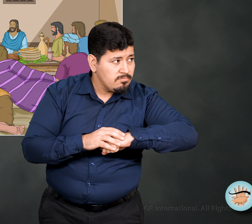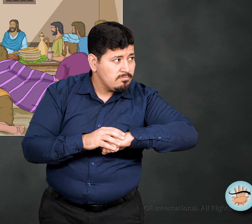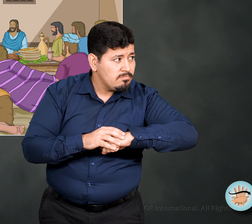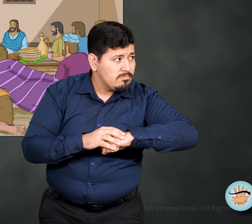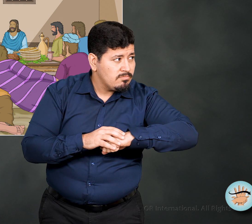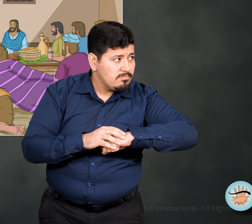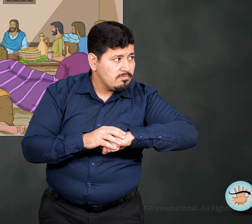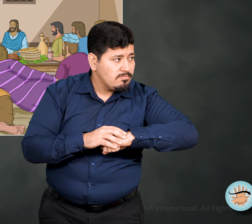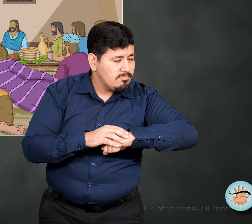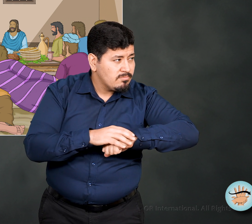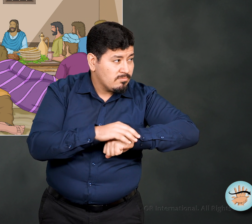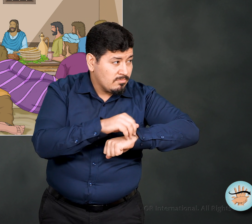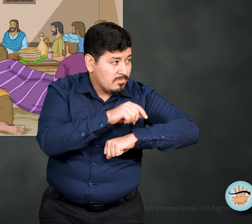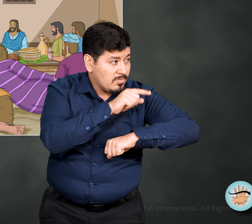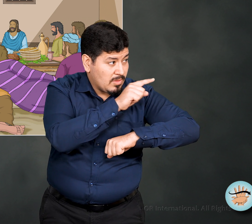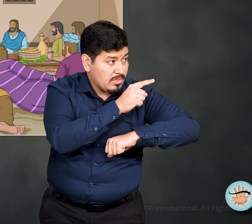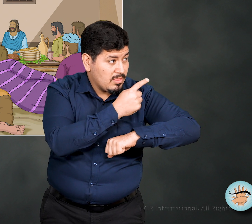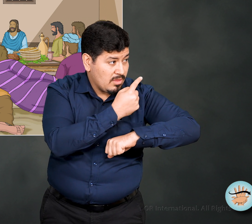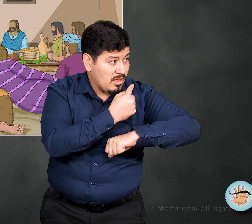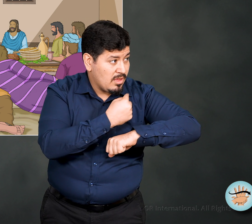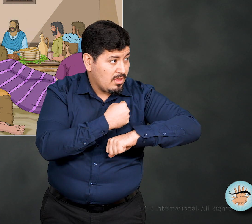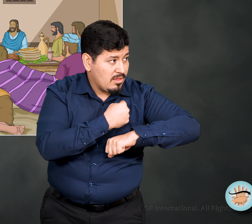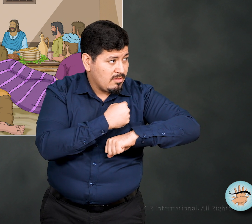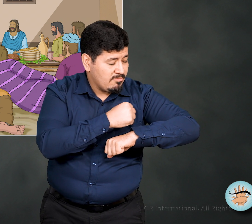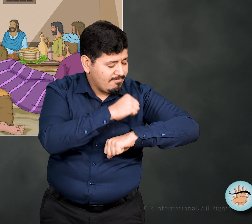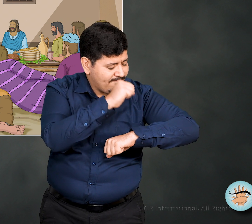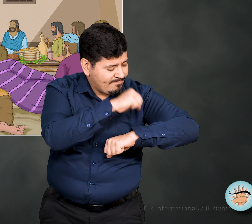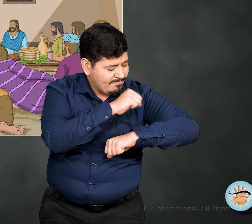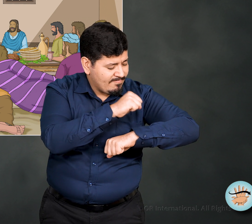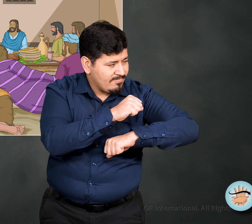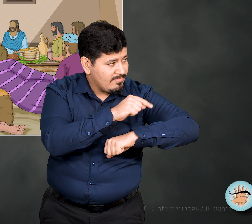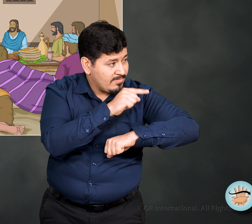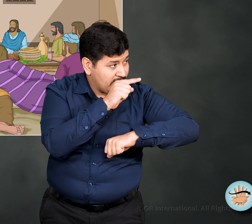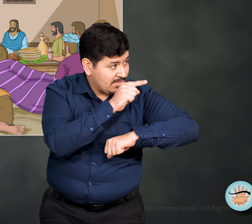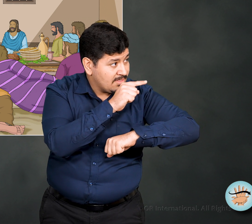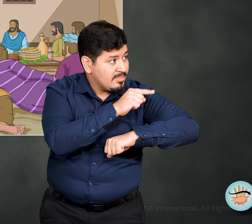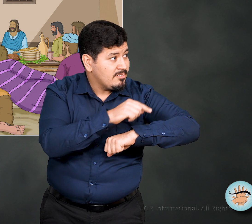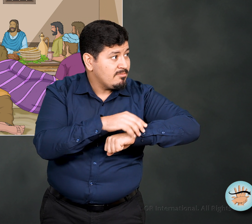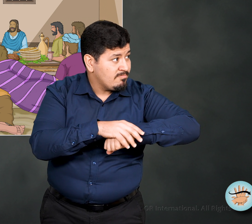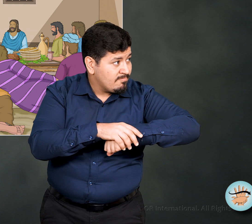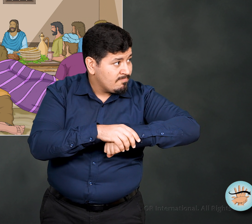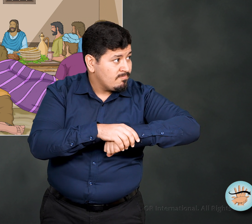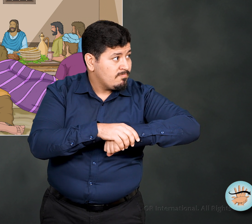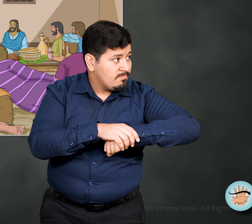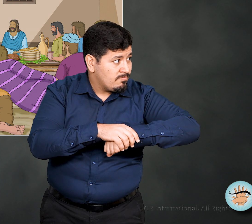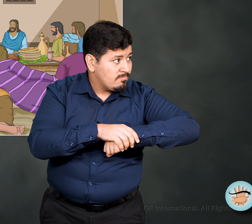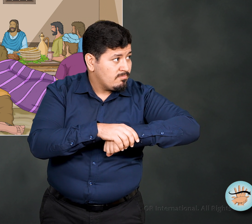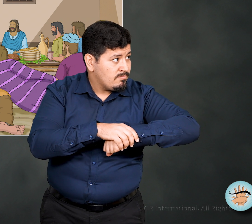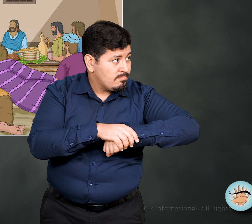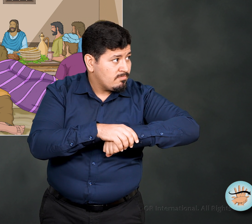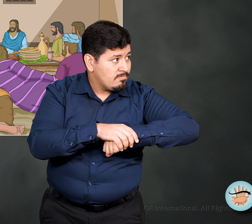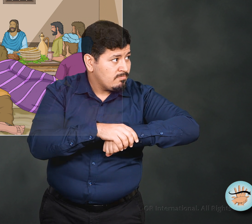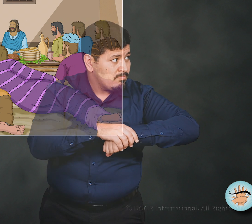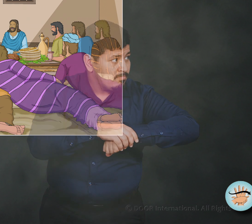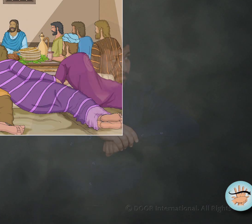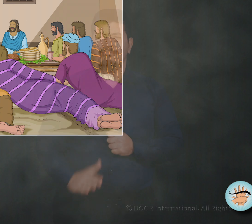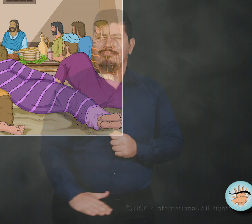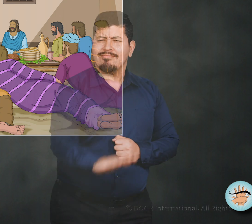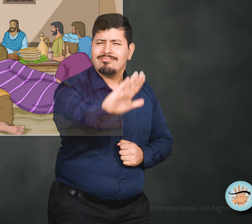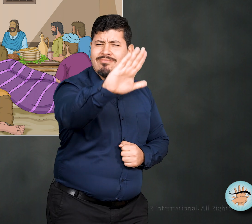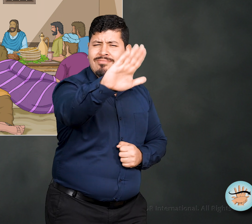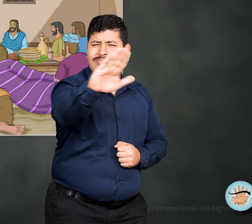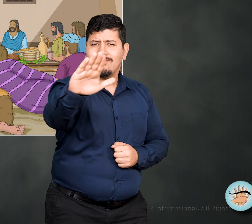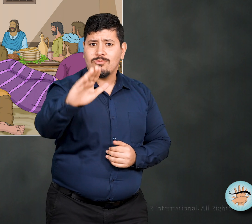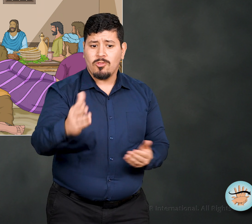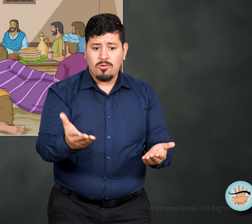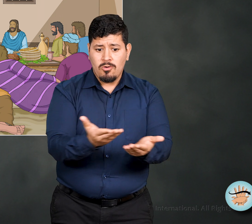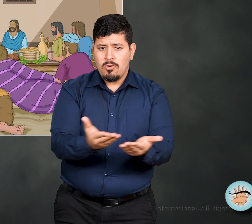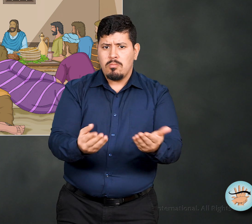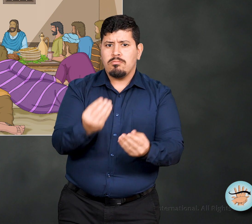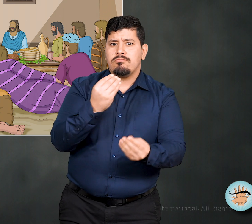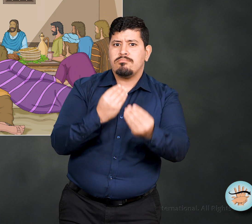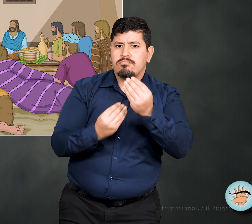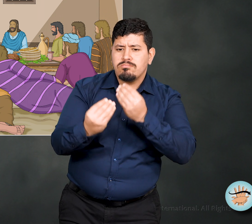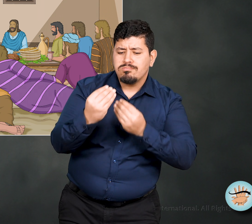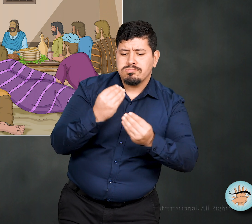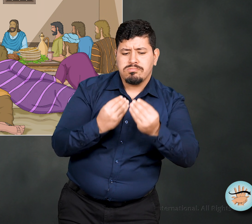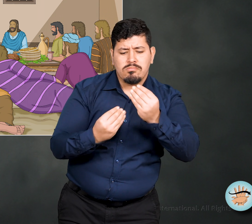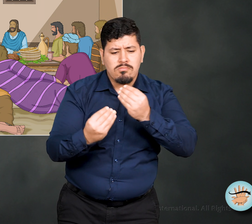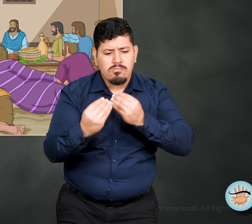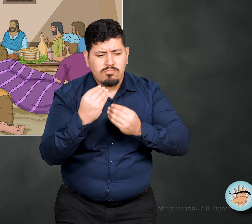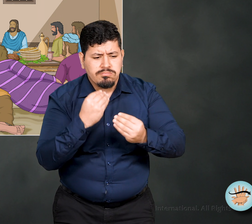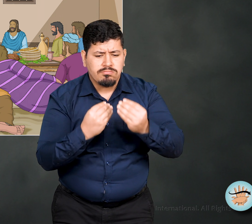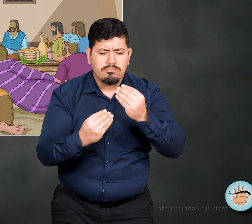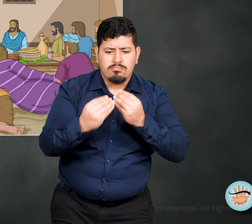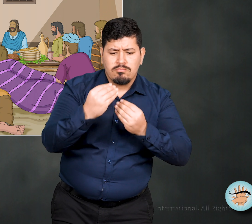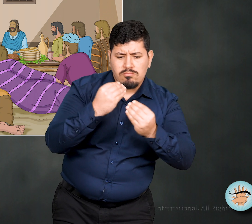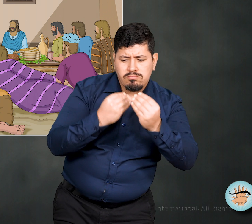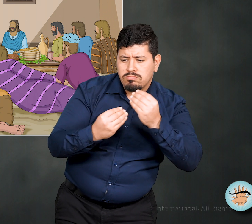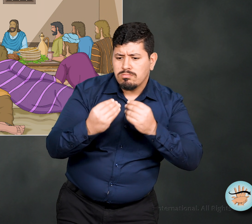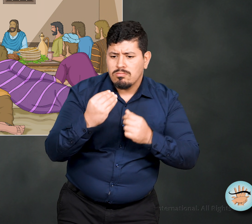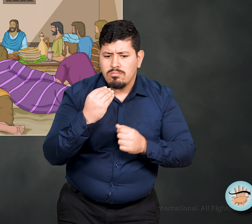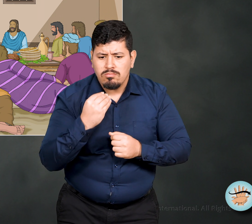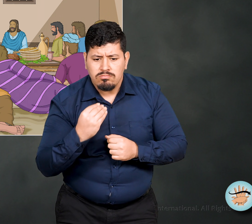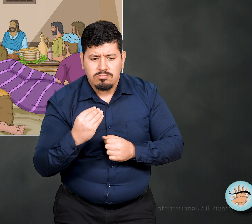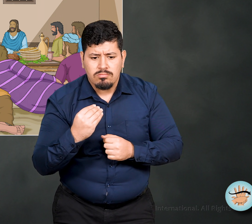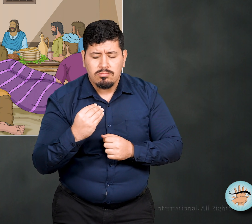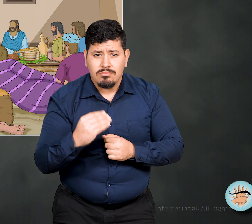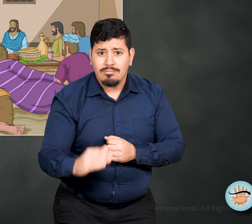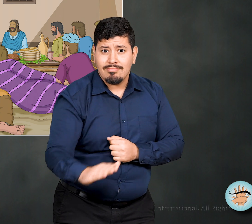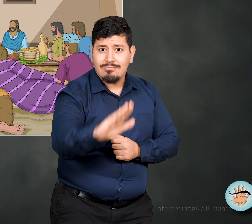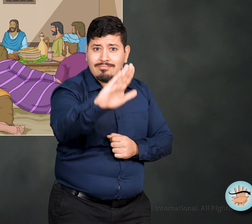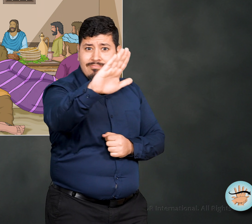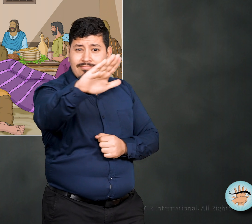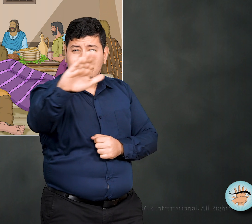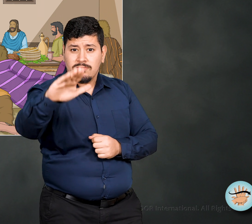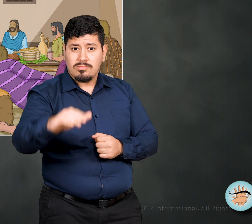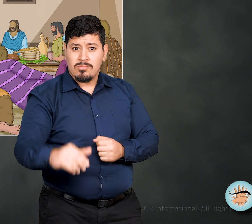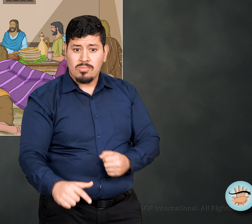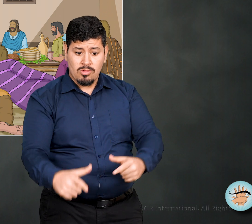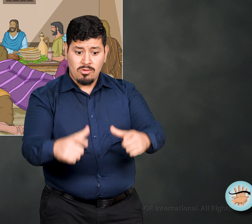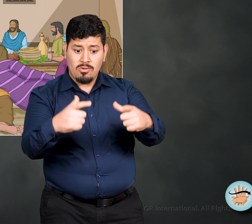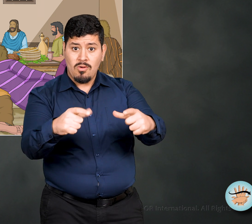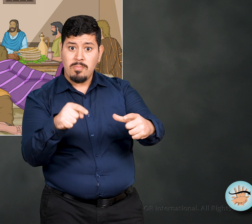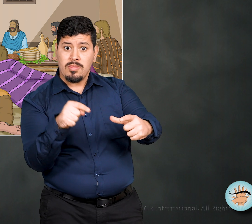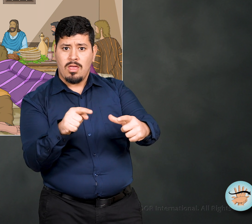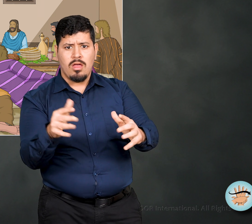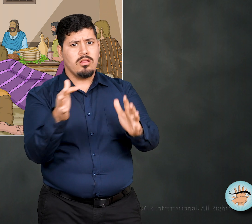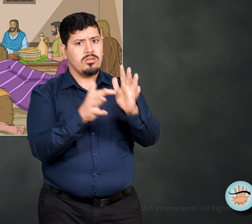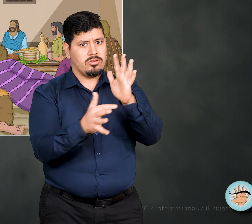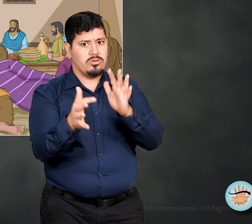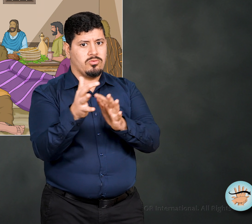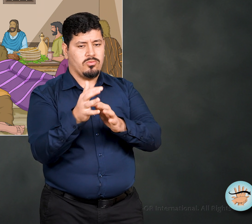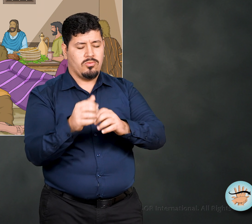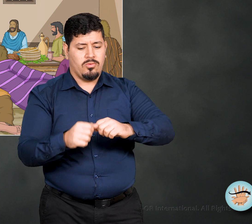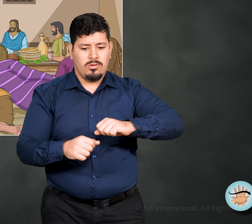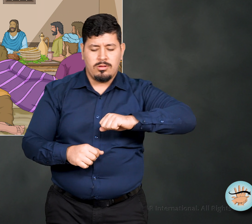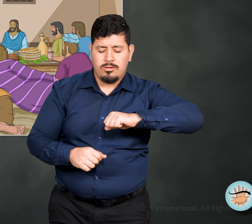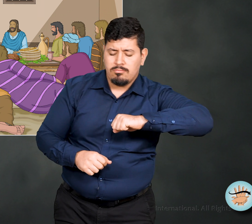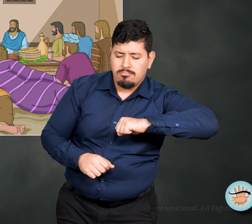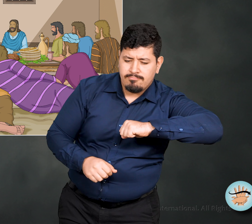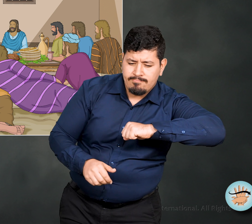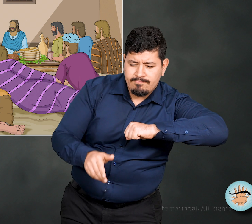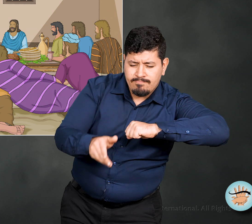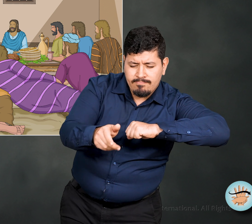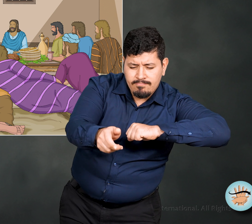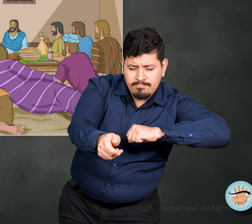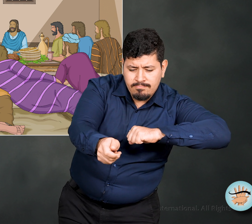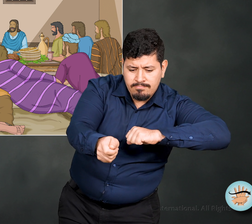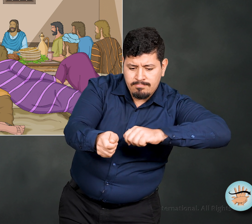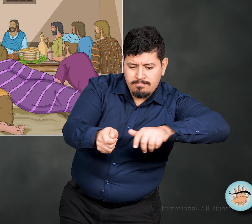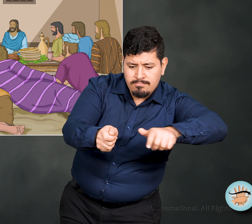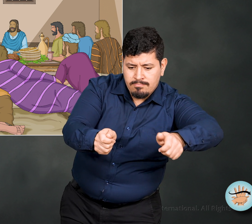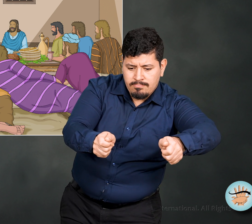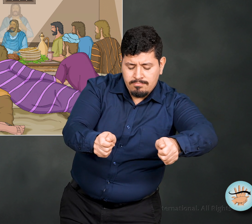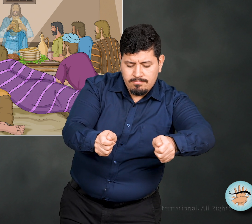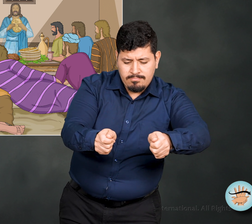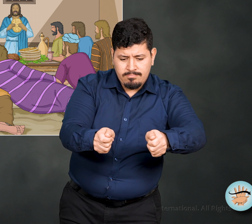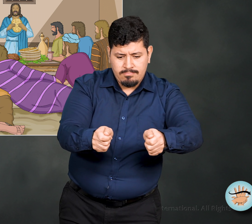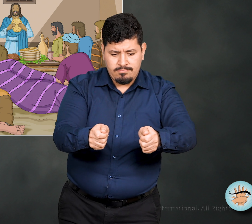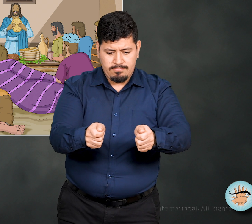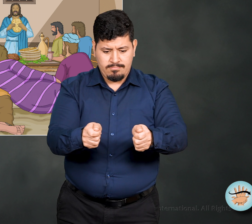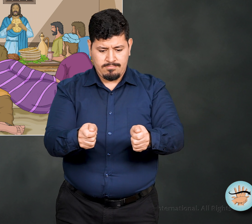Jesus answered, “You have said it yourself.”